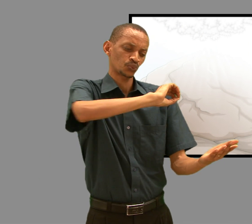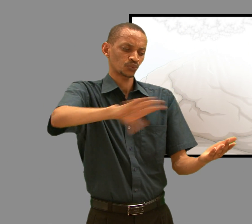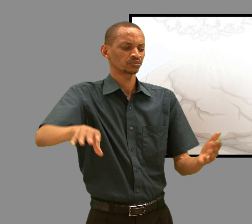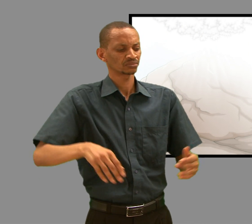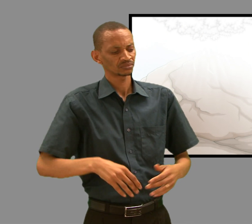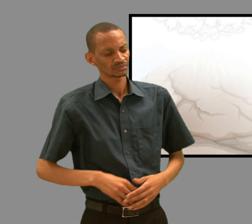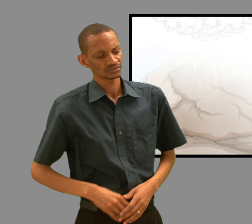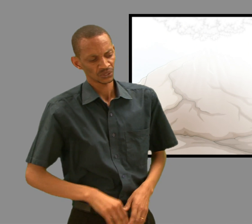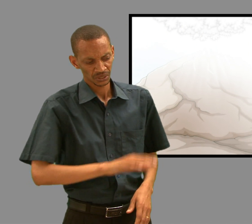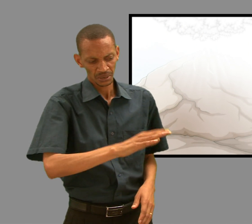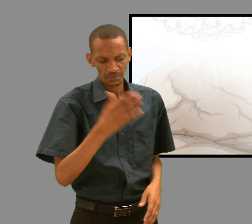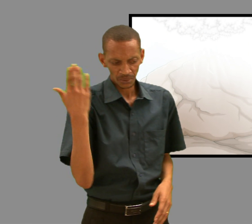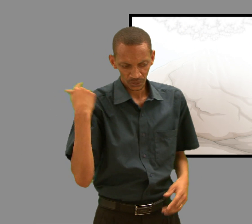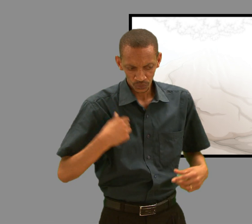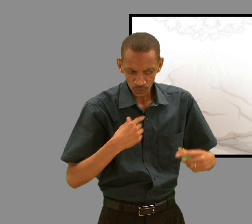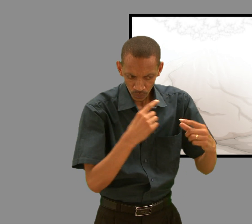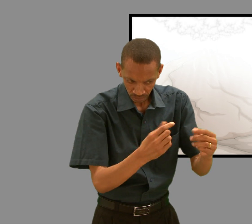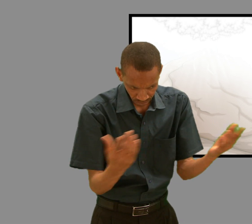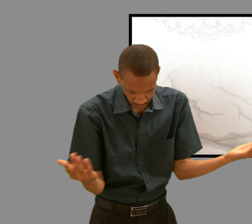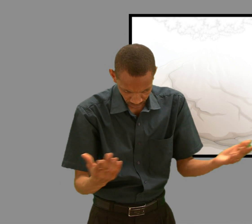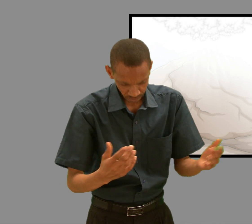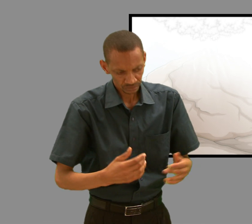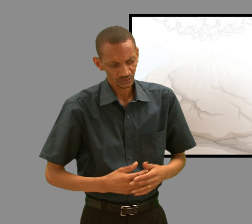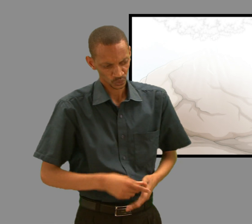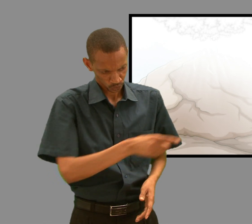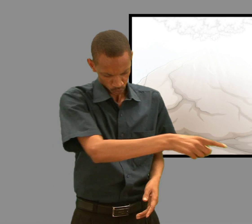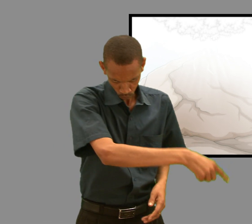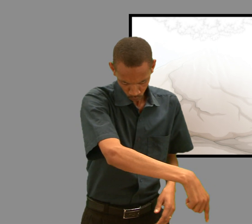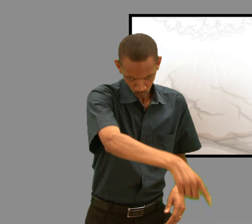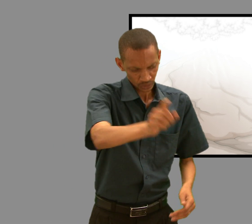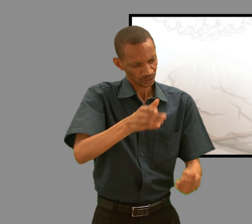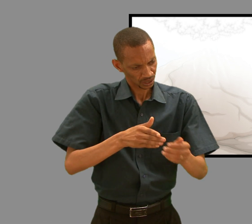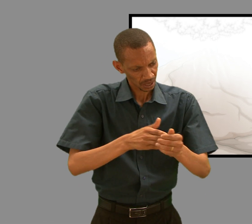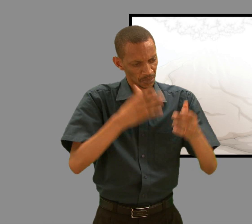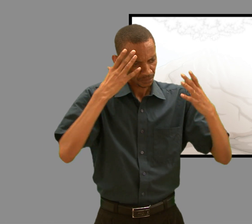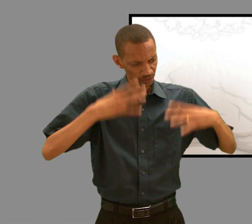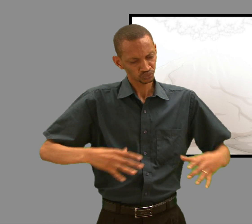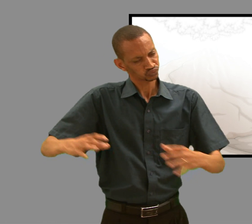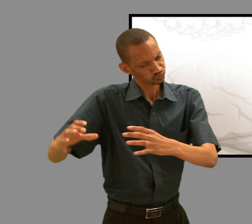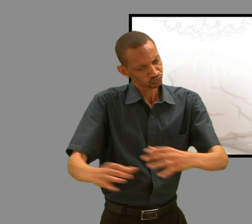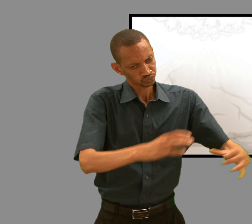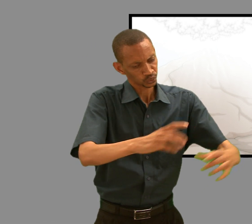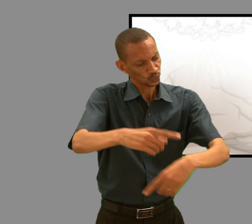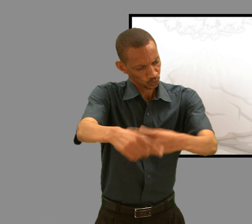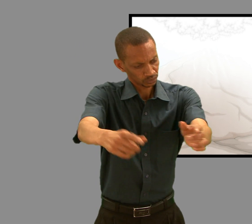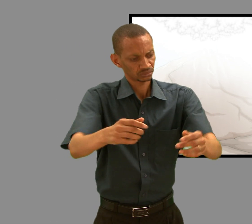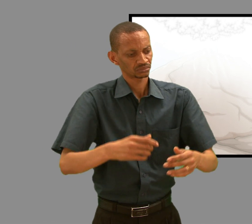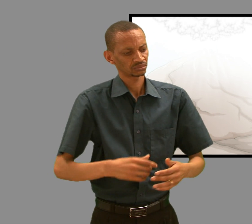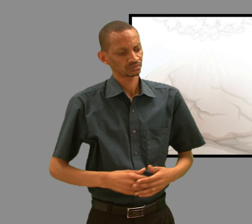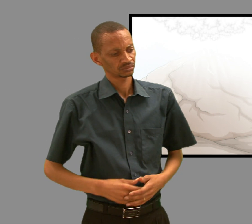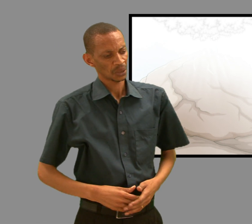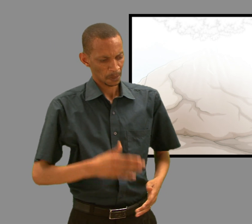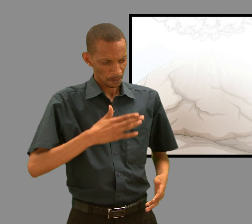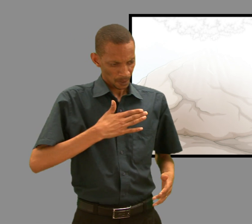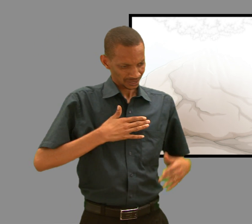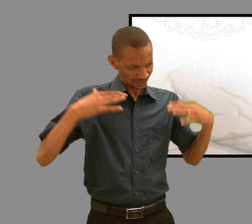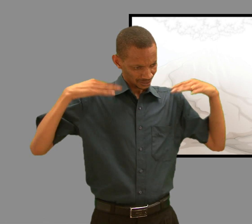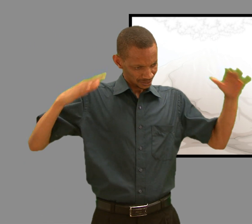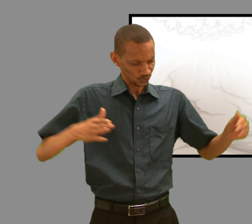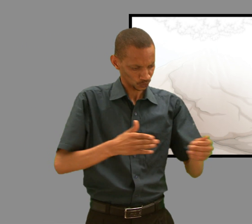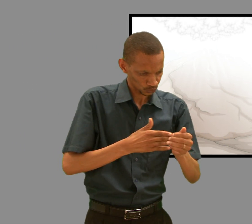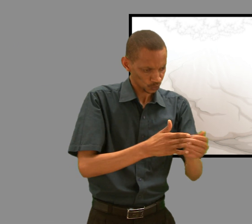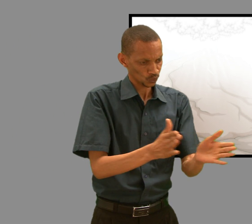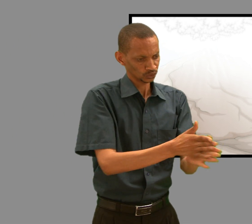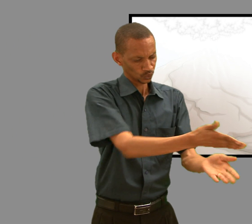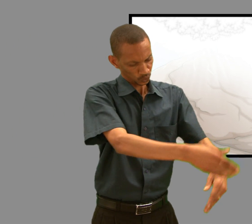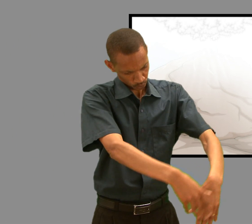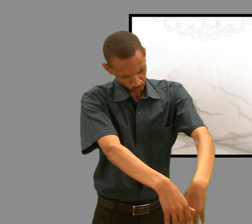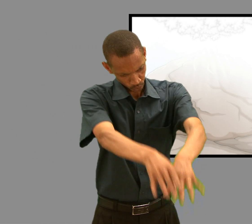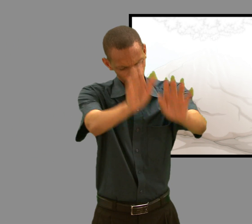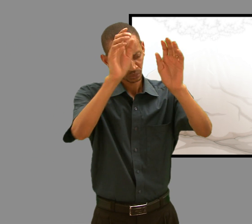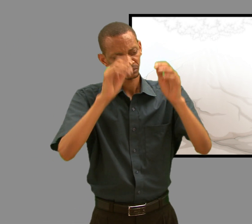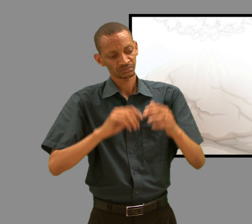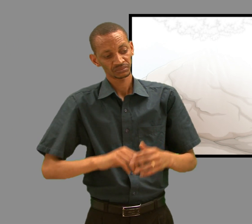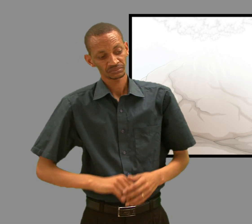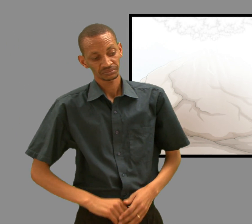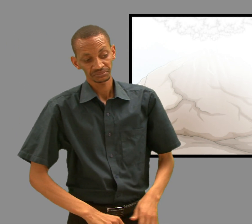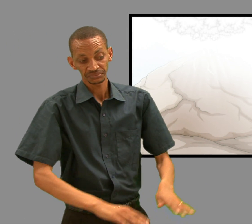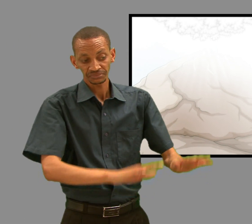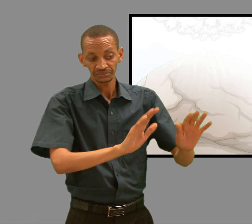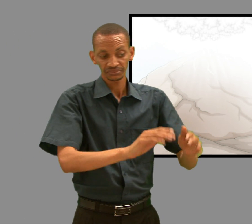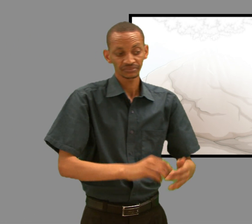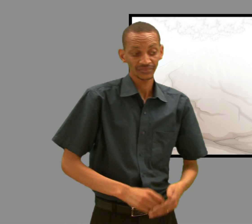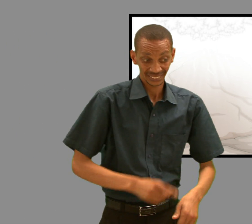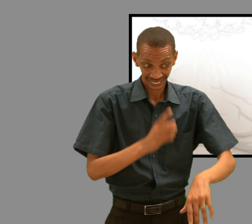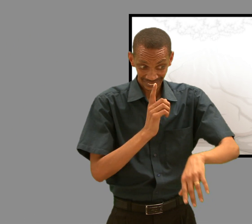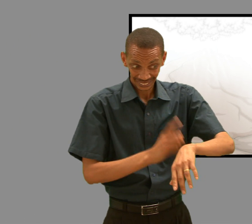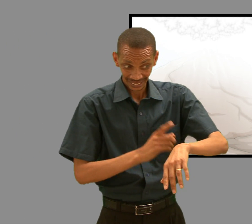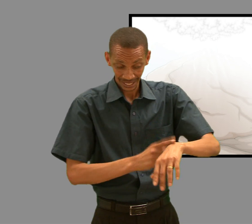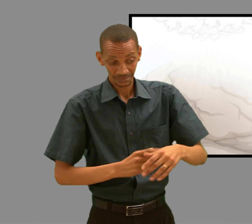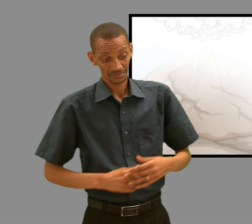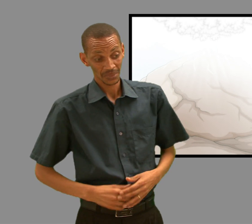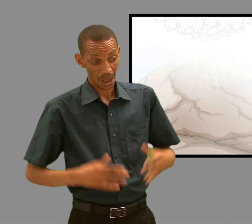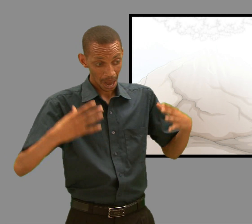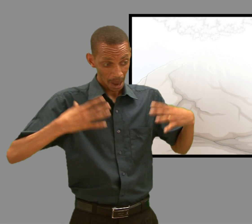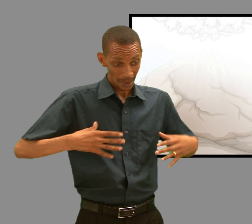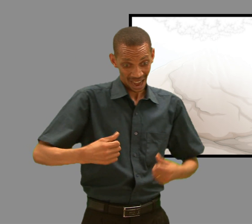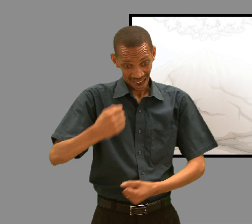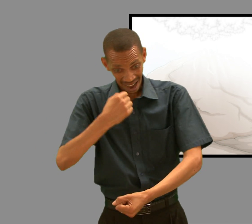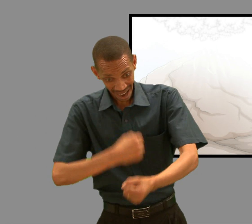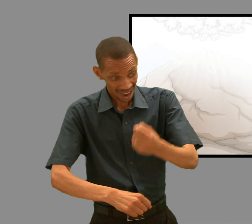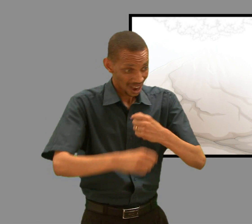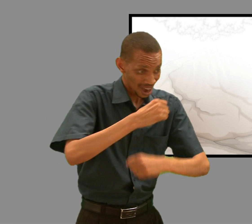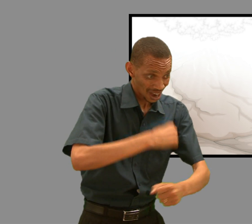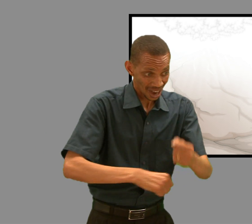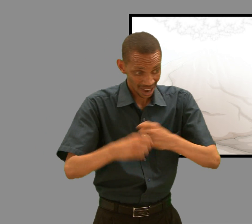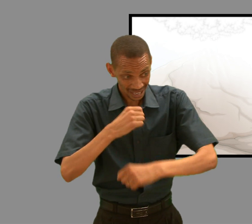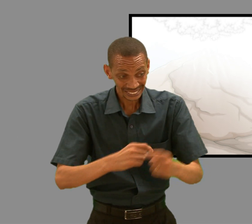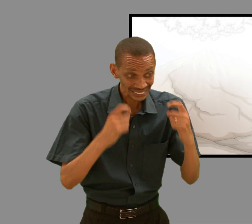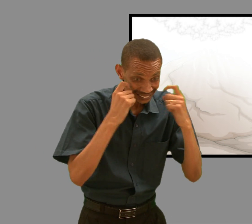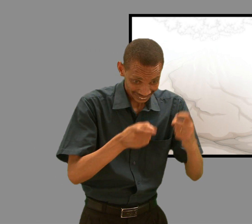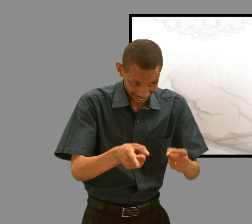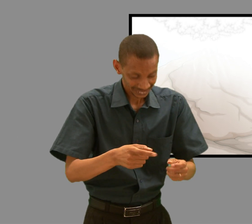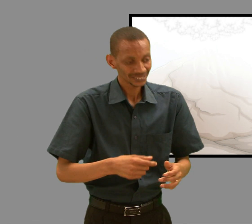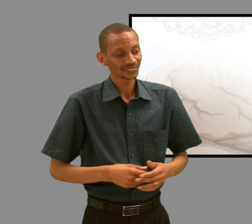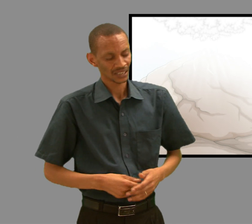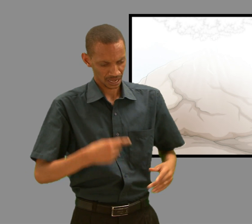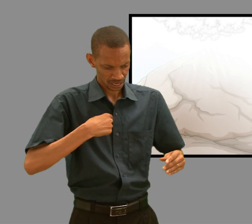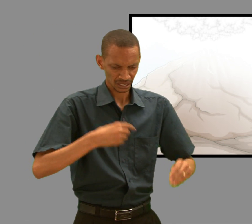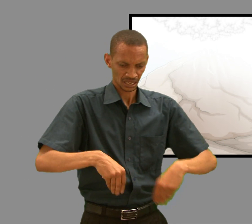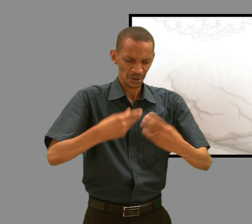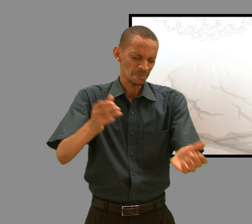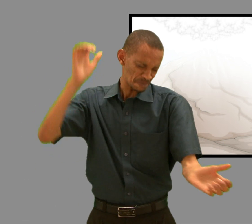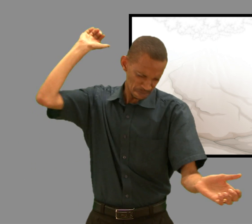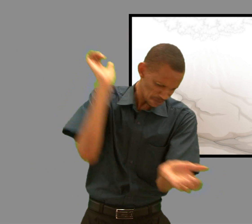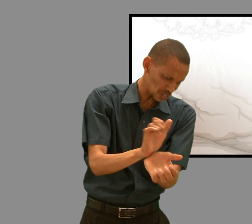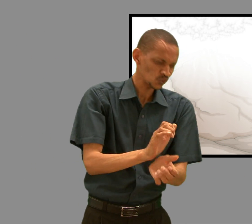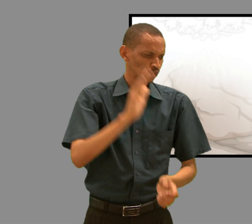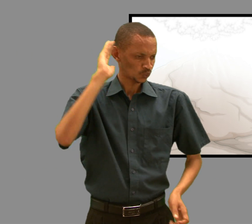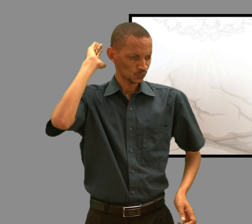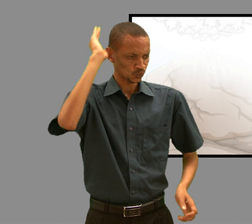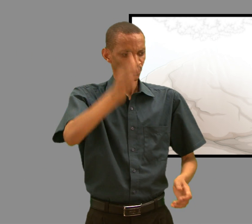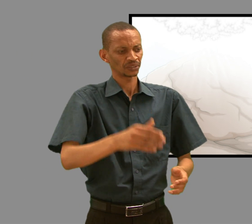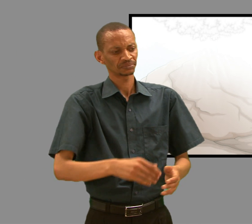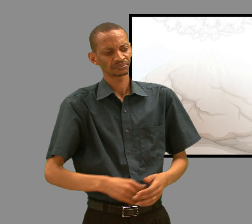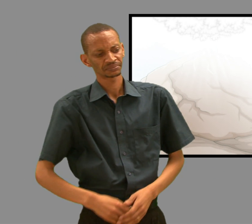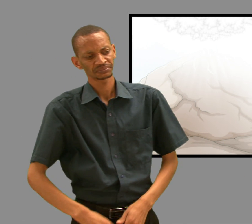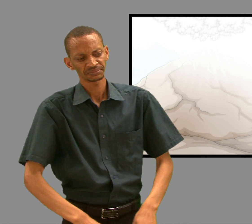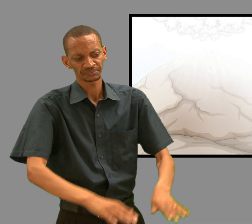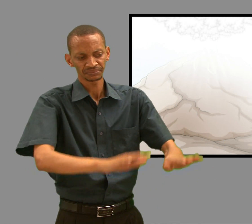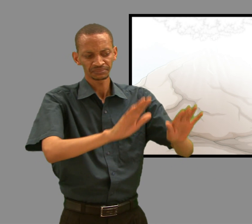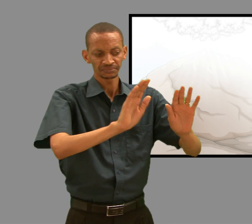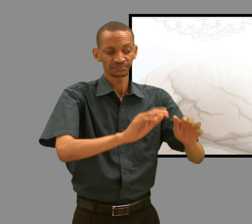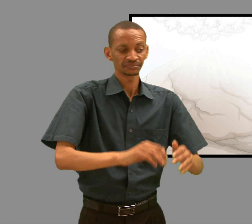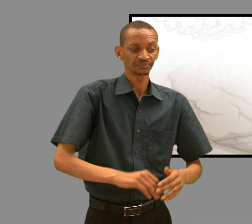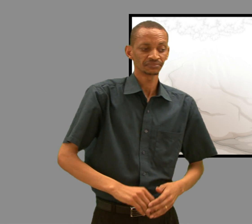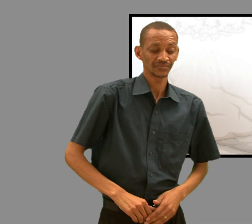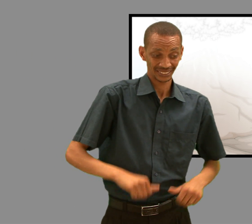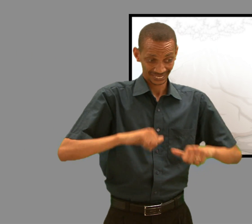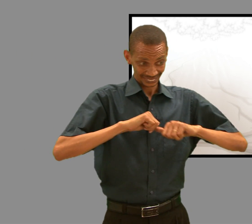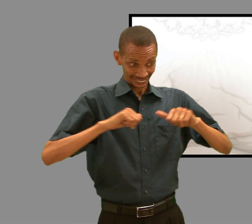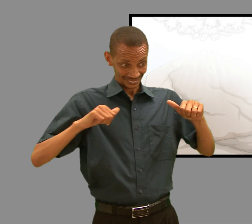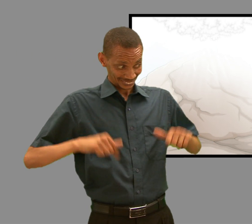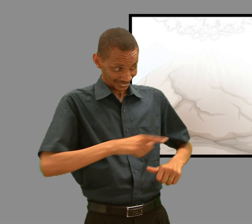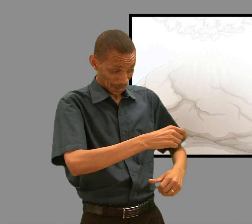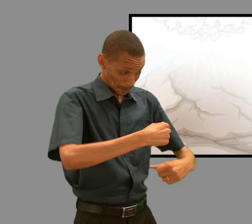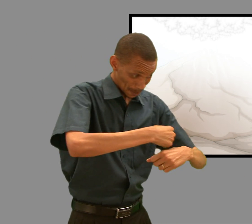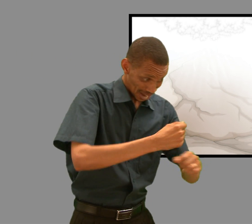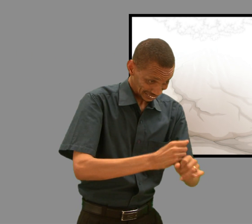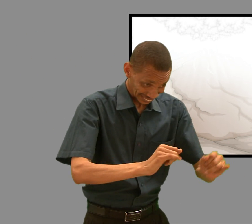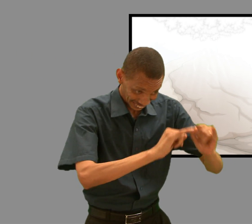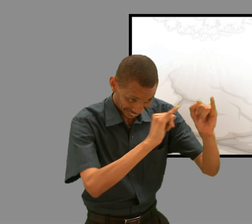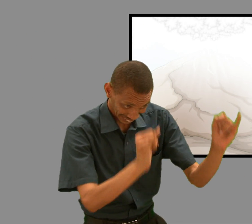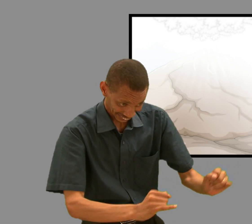Behold, My angel shall go before you. But on the day I settle accounts, I will punish them for their sin.”